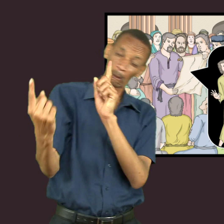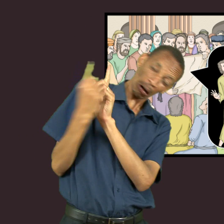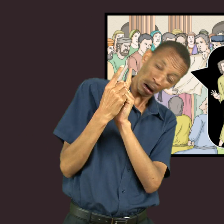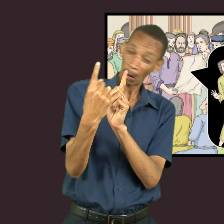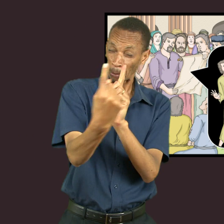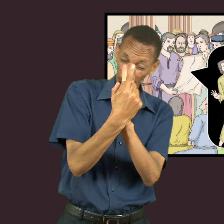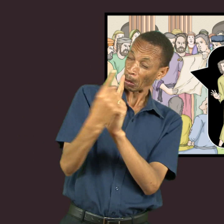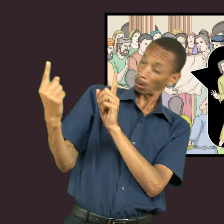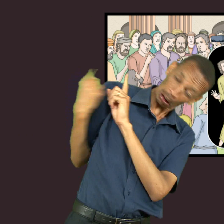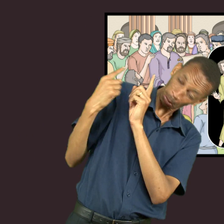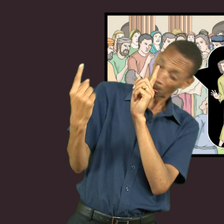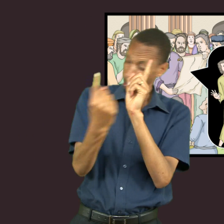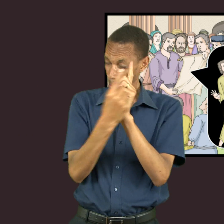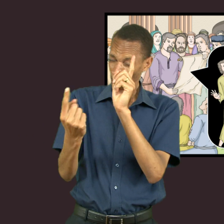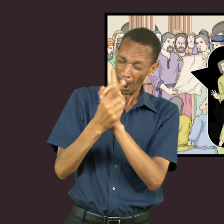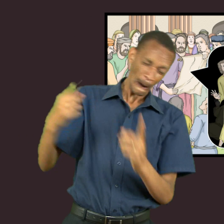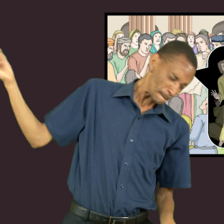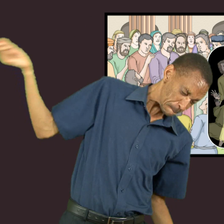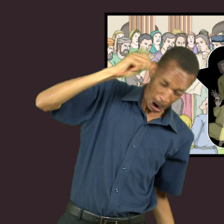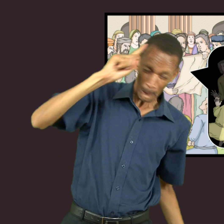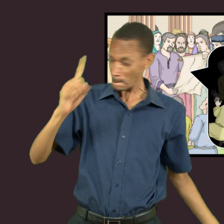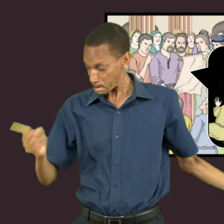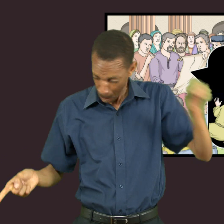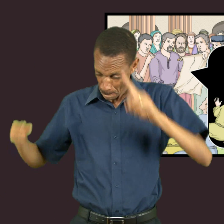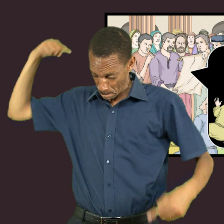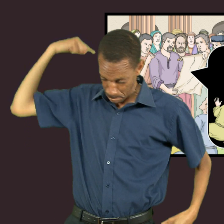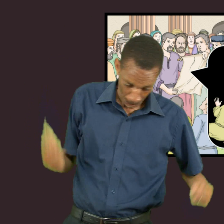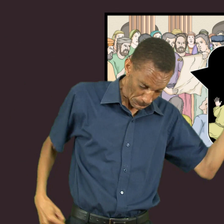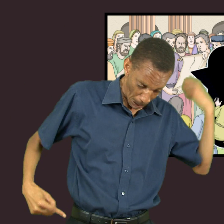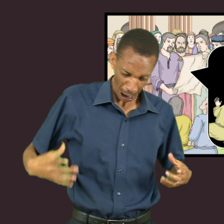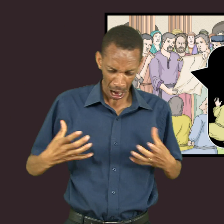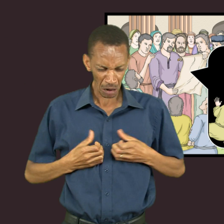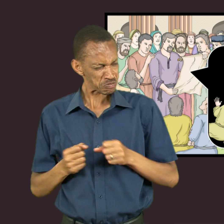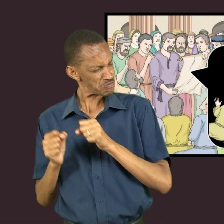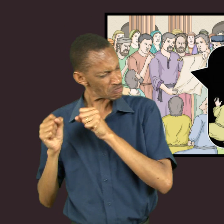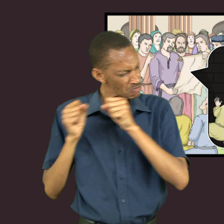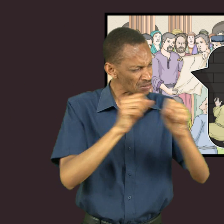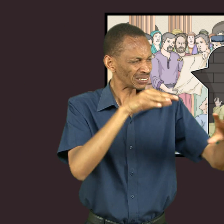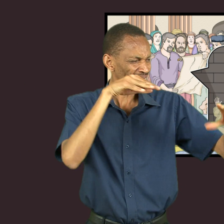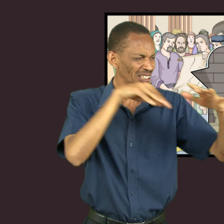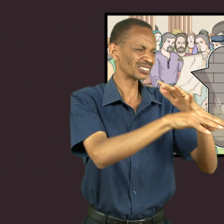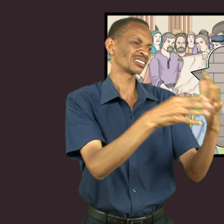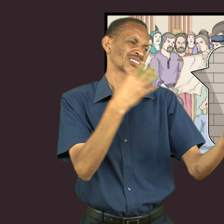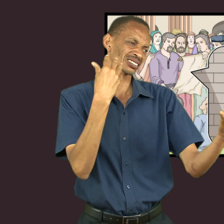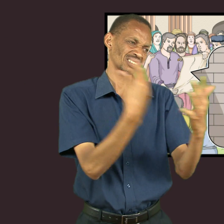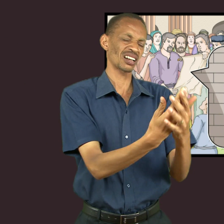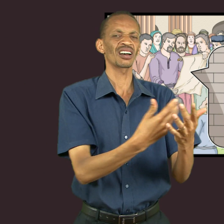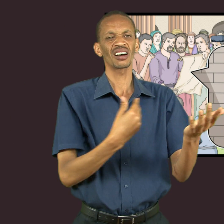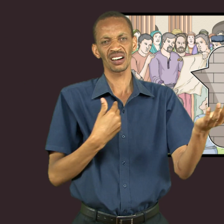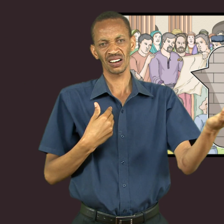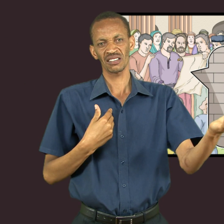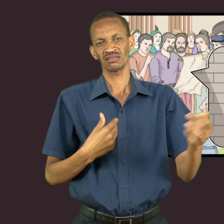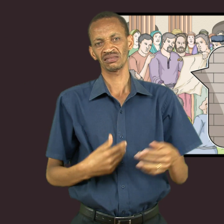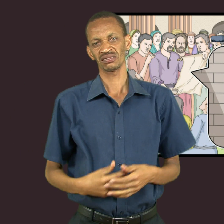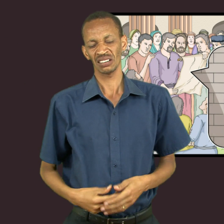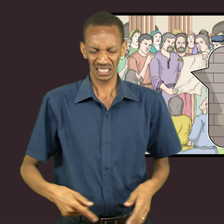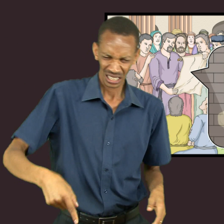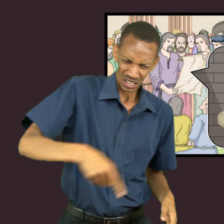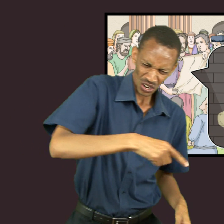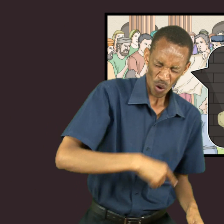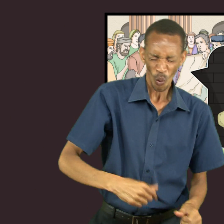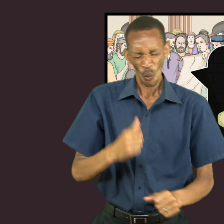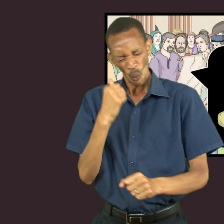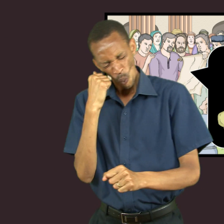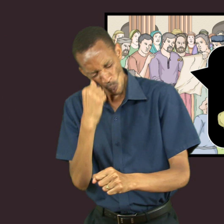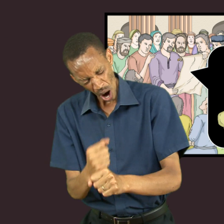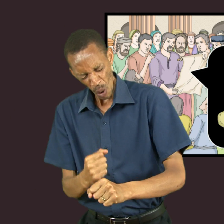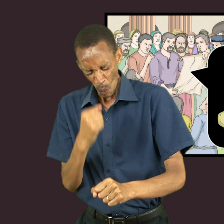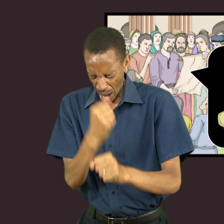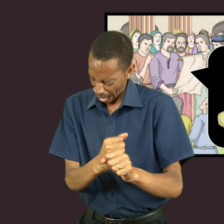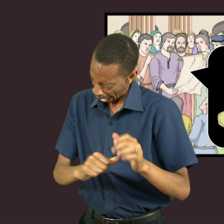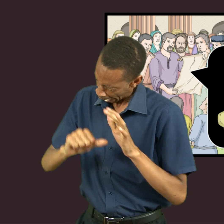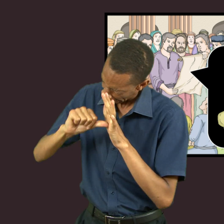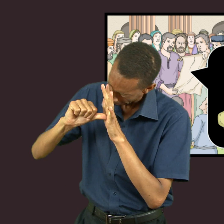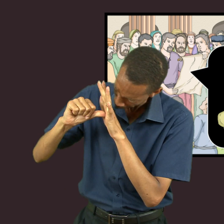in beatings, imprisonments, and riots;